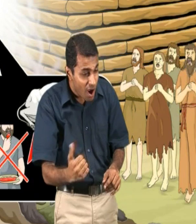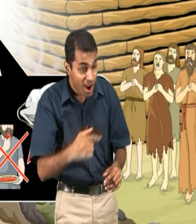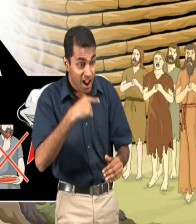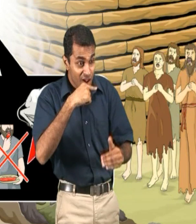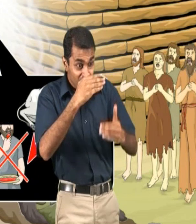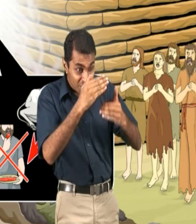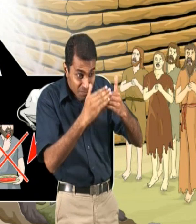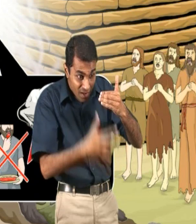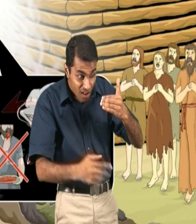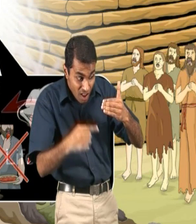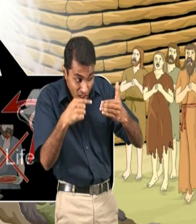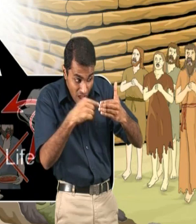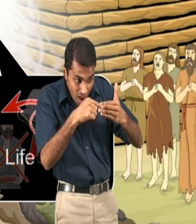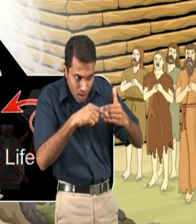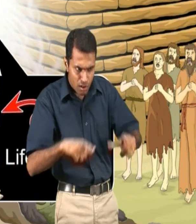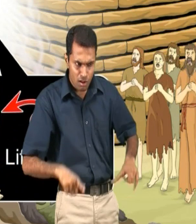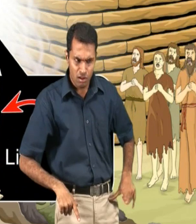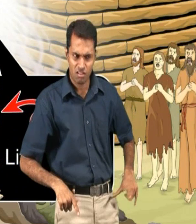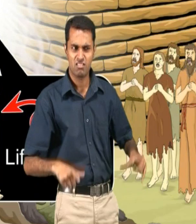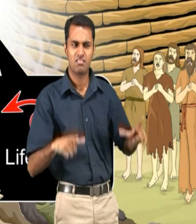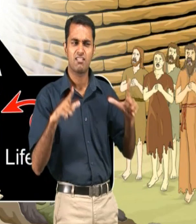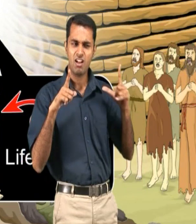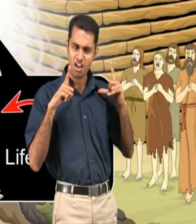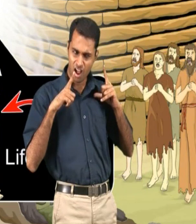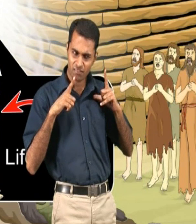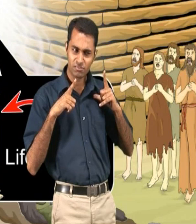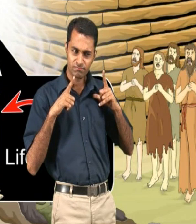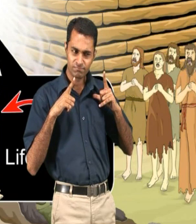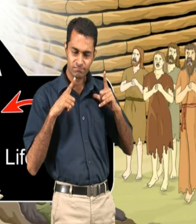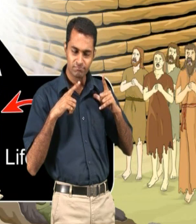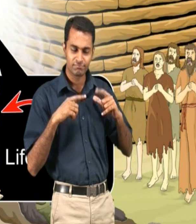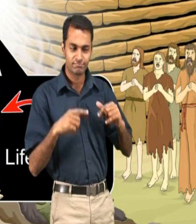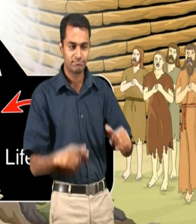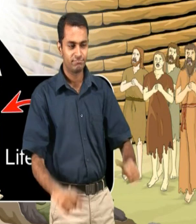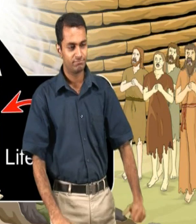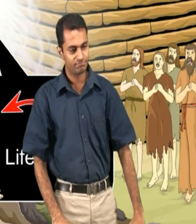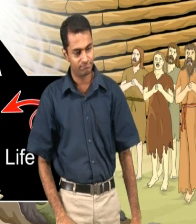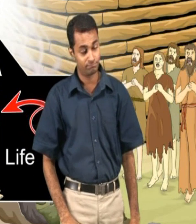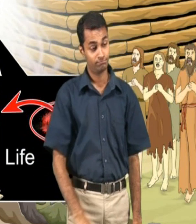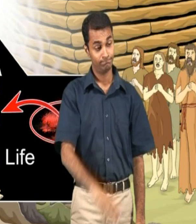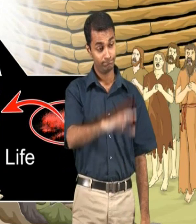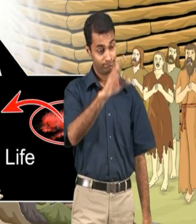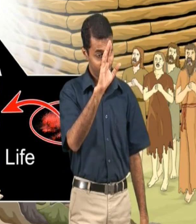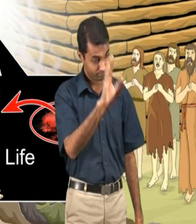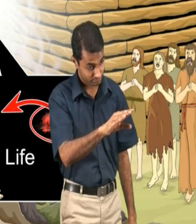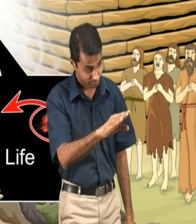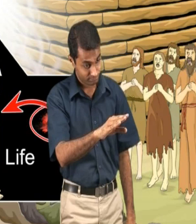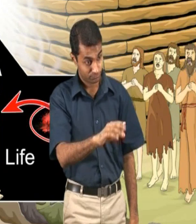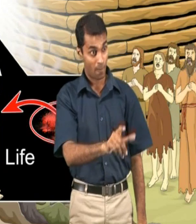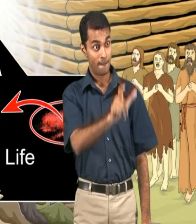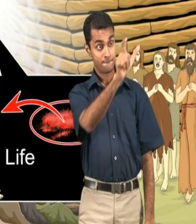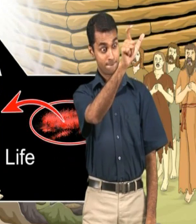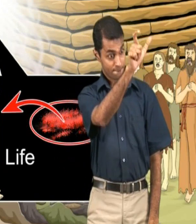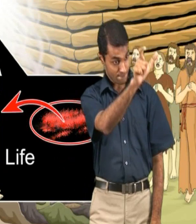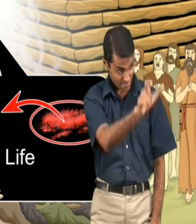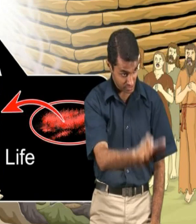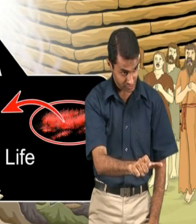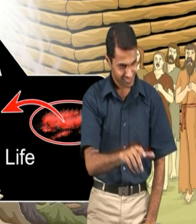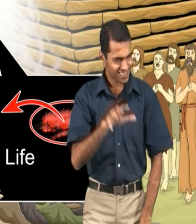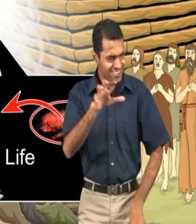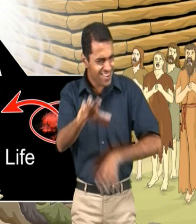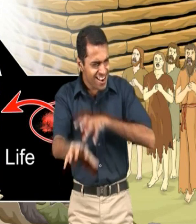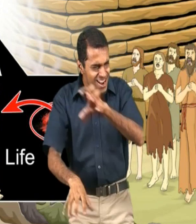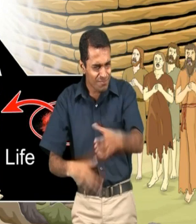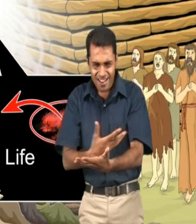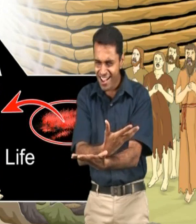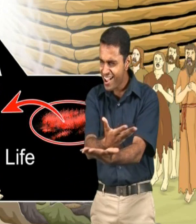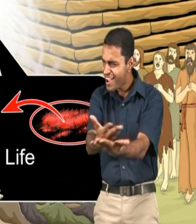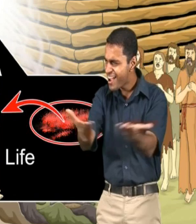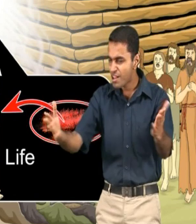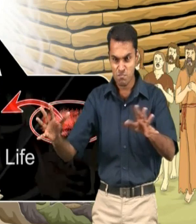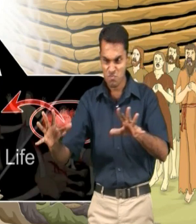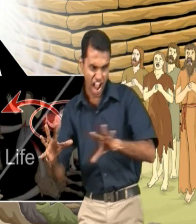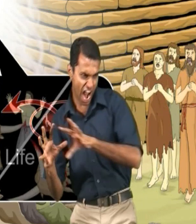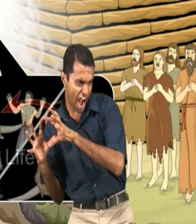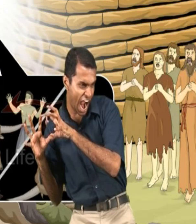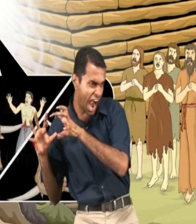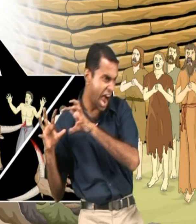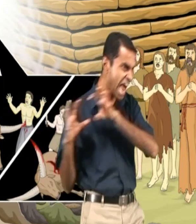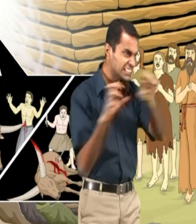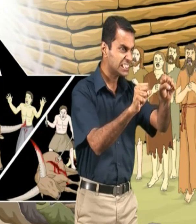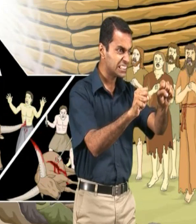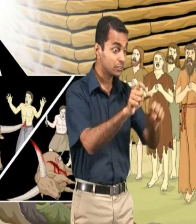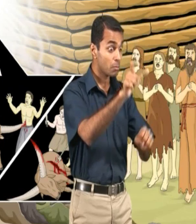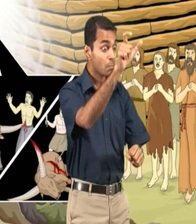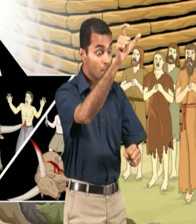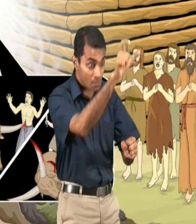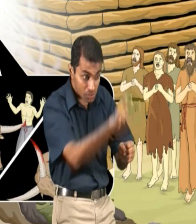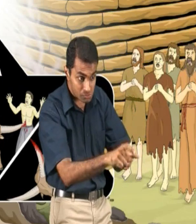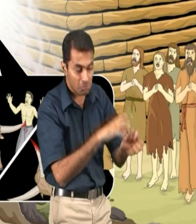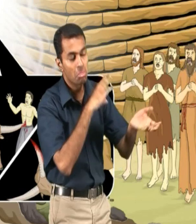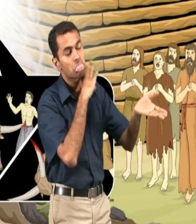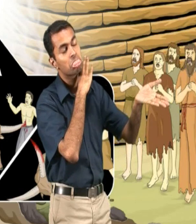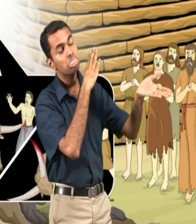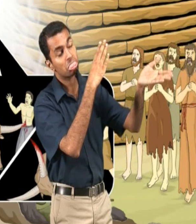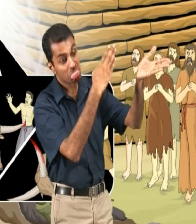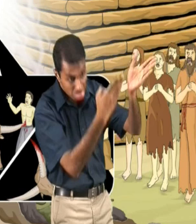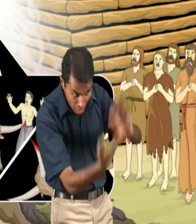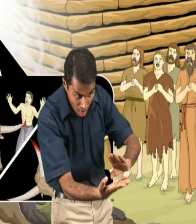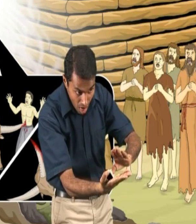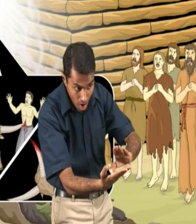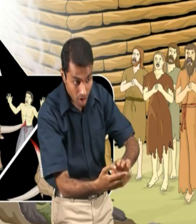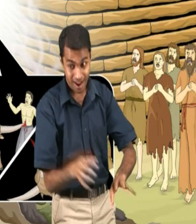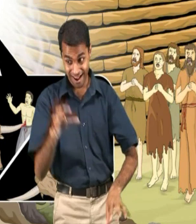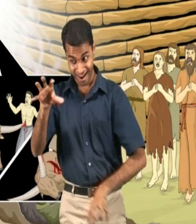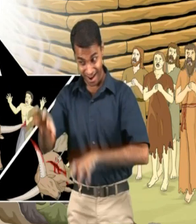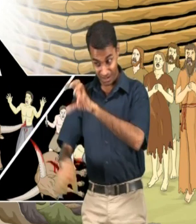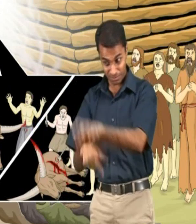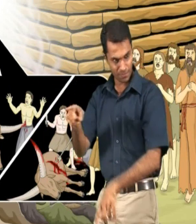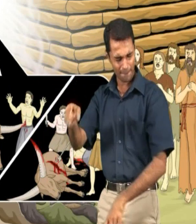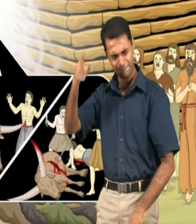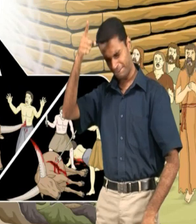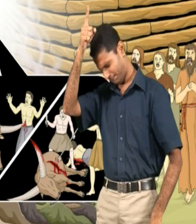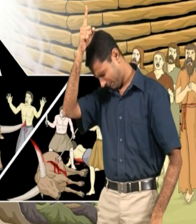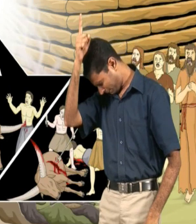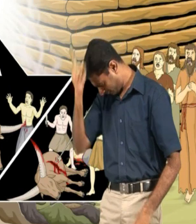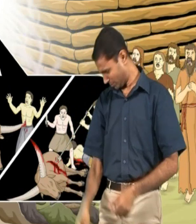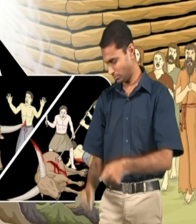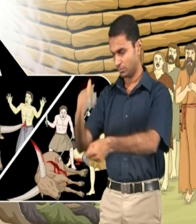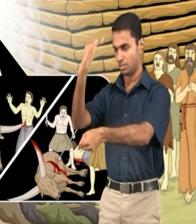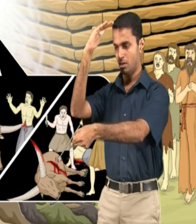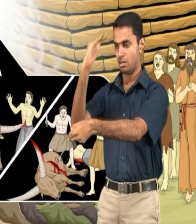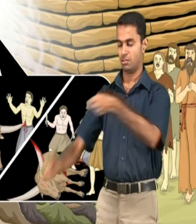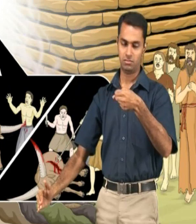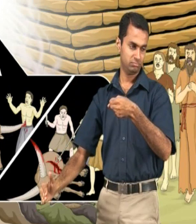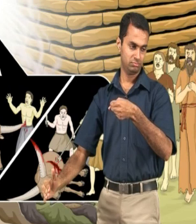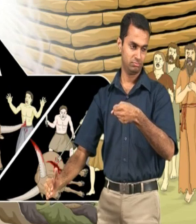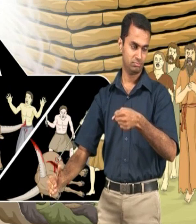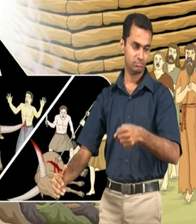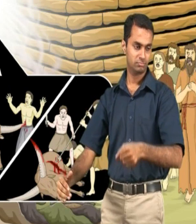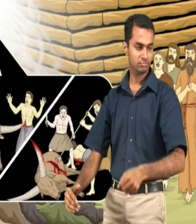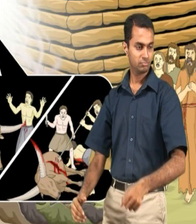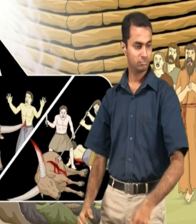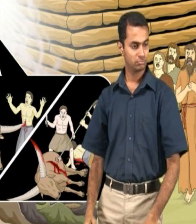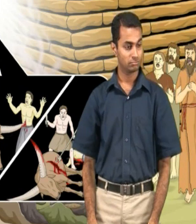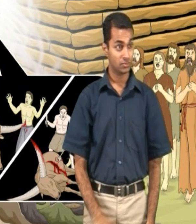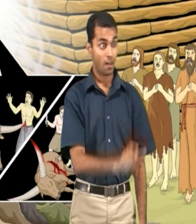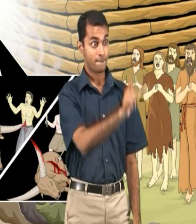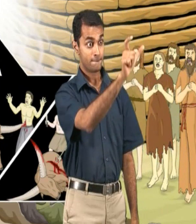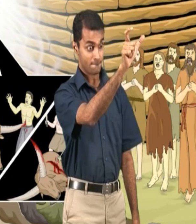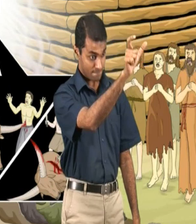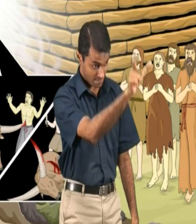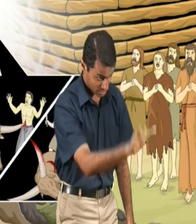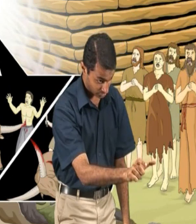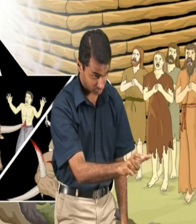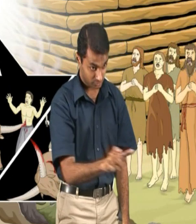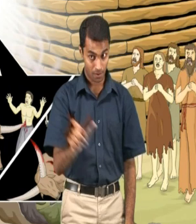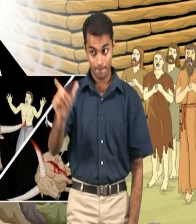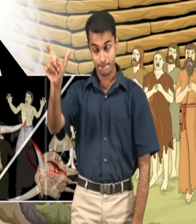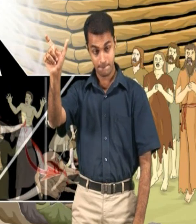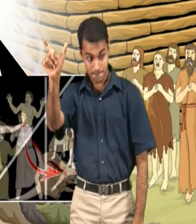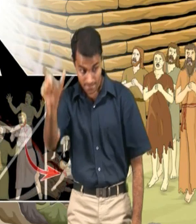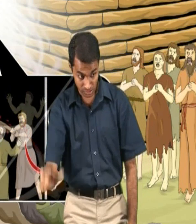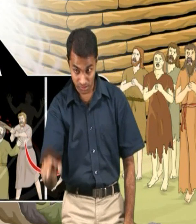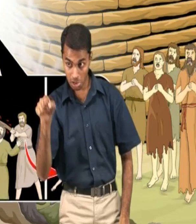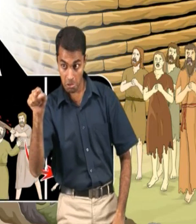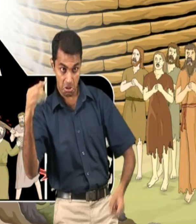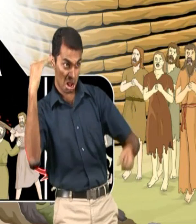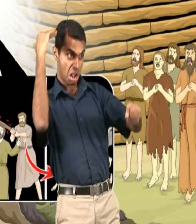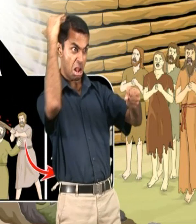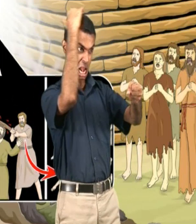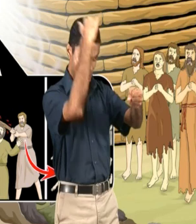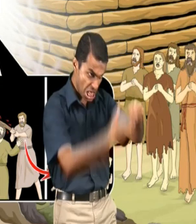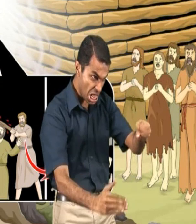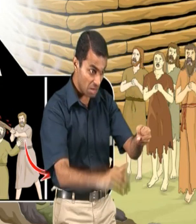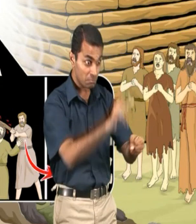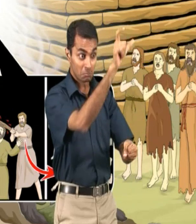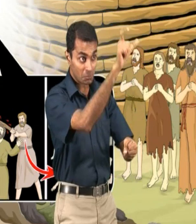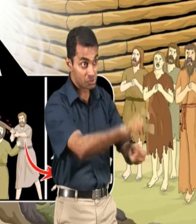And surely I will require the life of any man or beast by whose hand your lifeblood is shed.